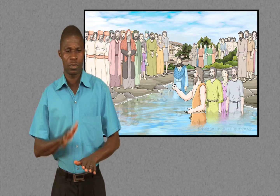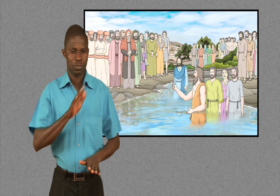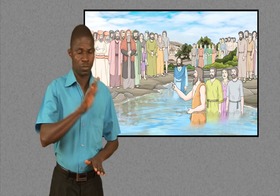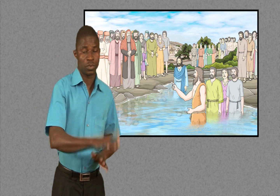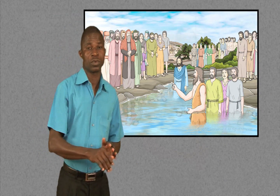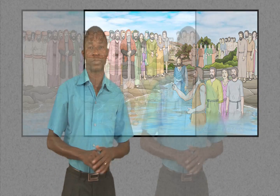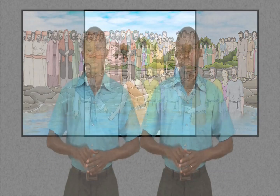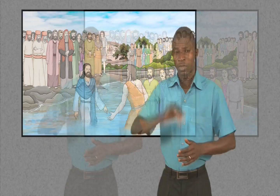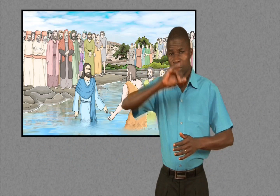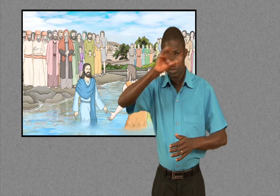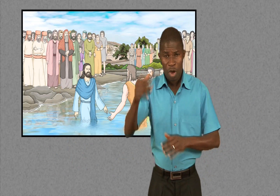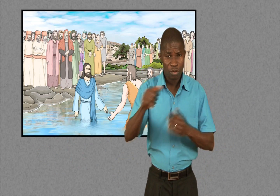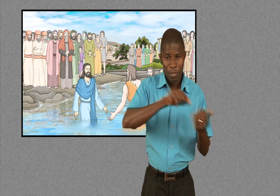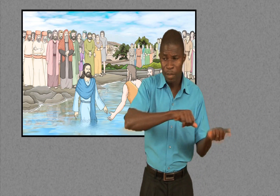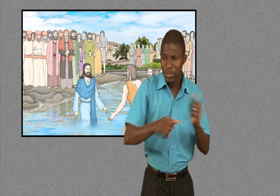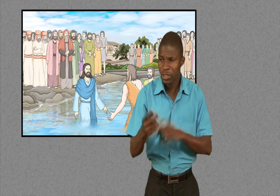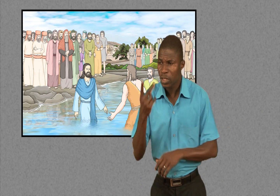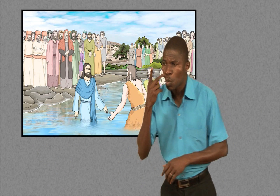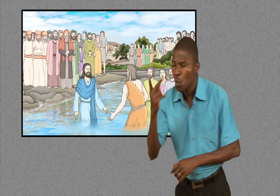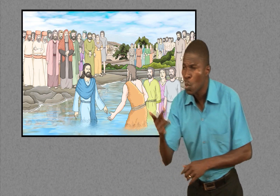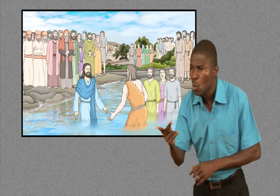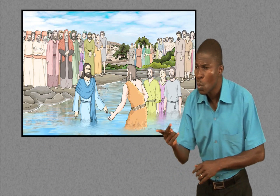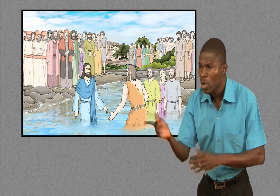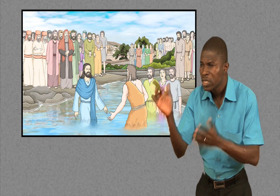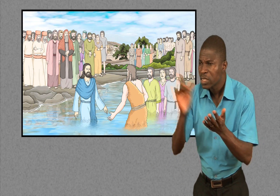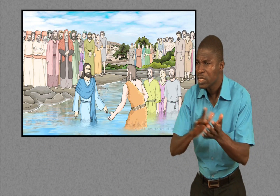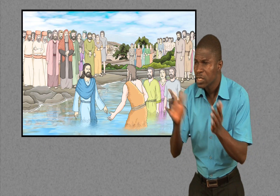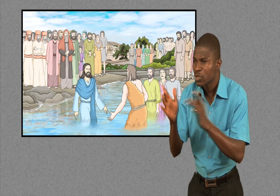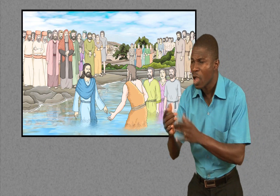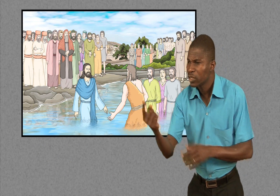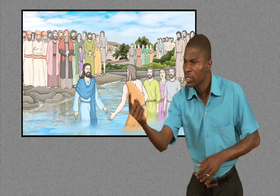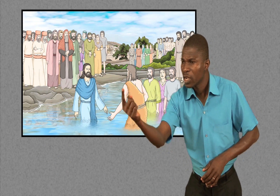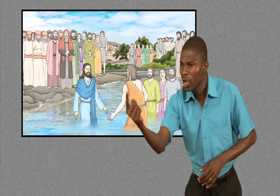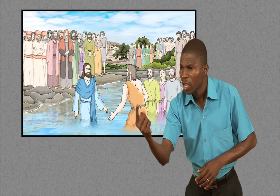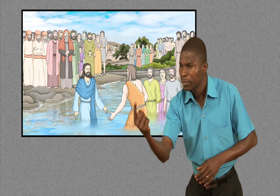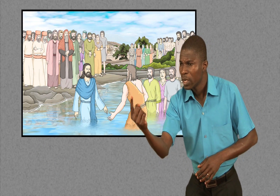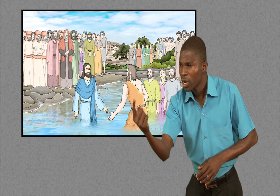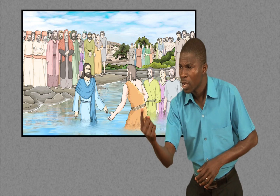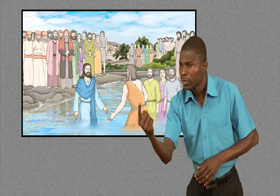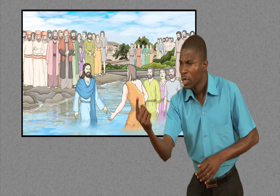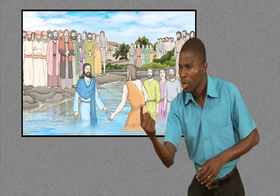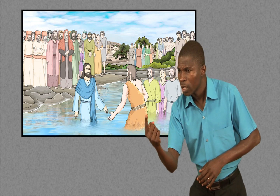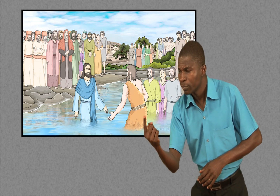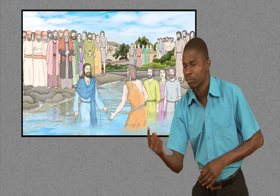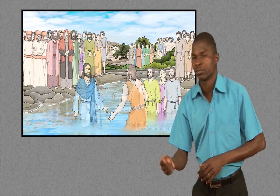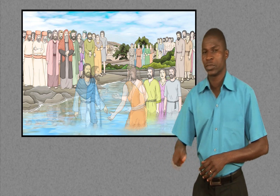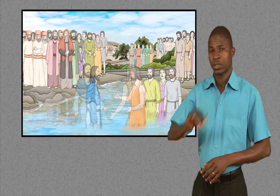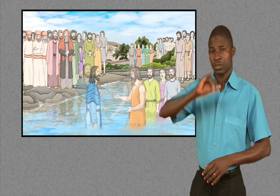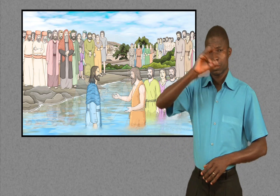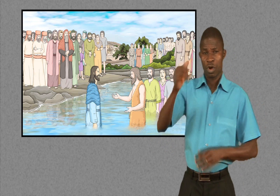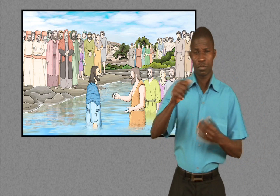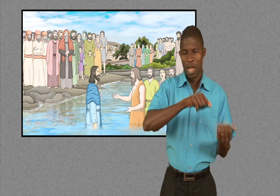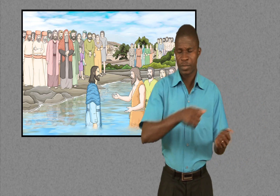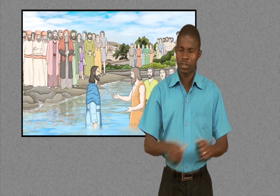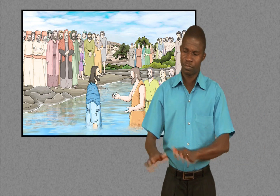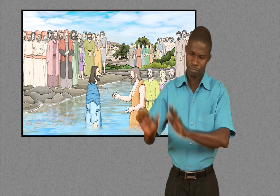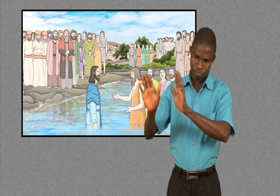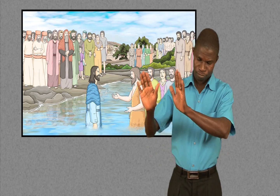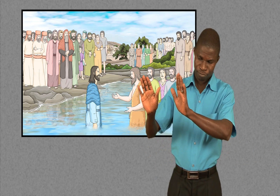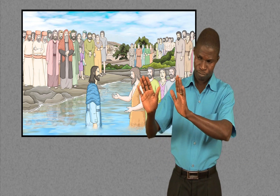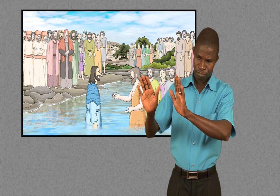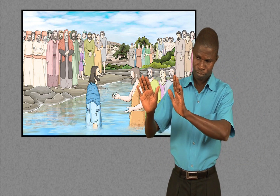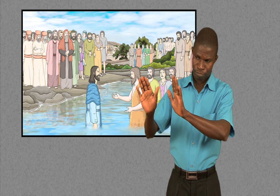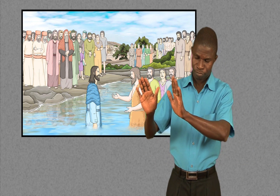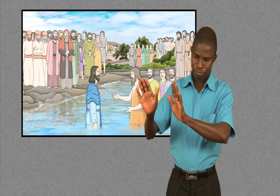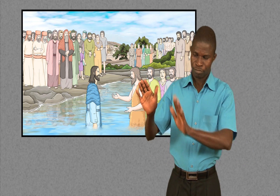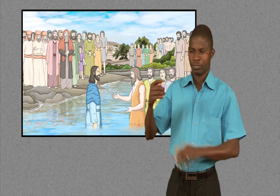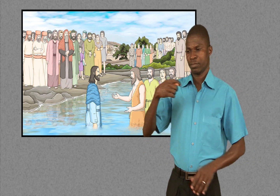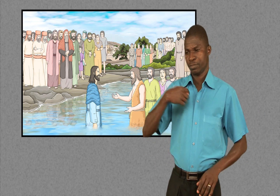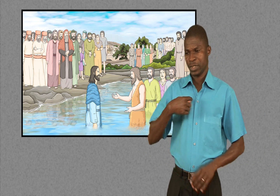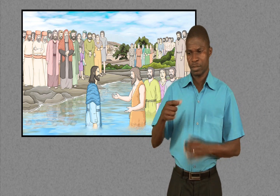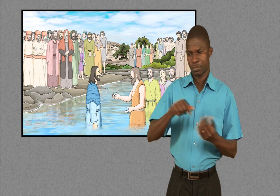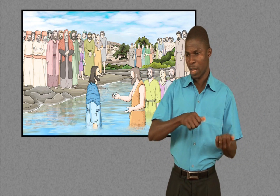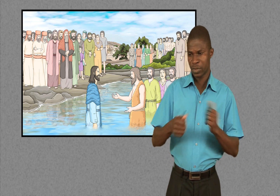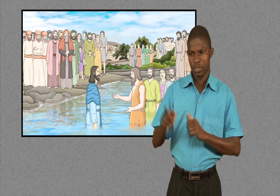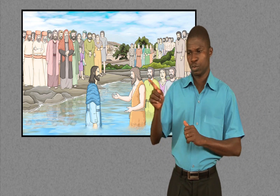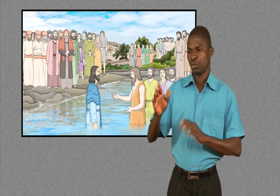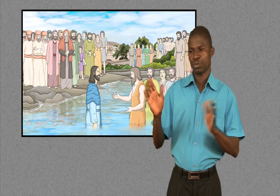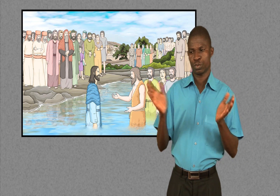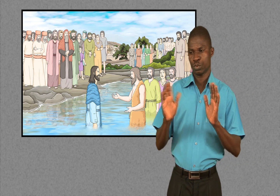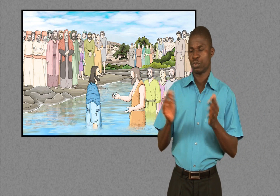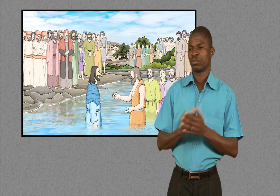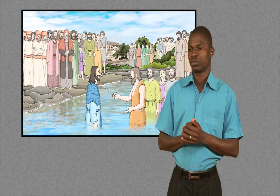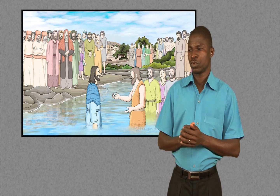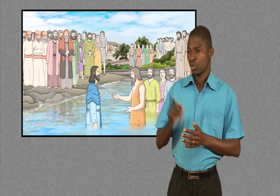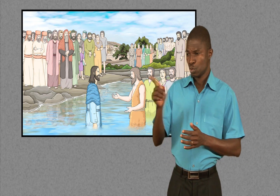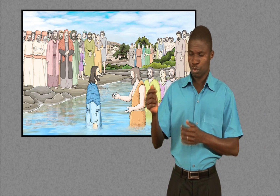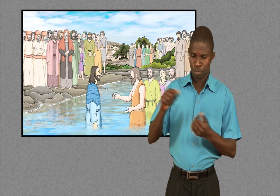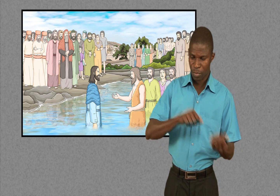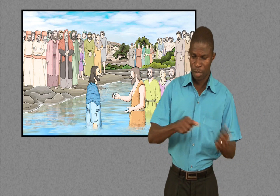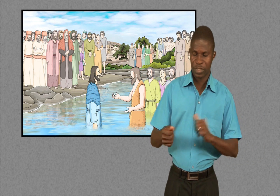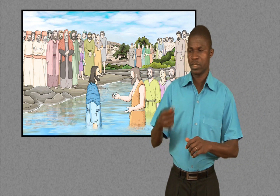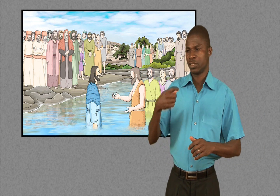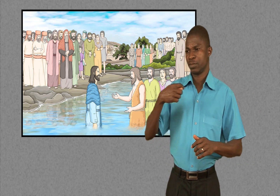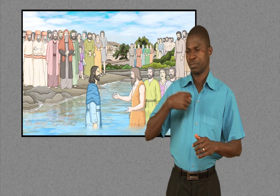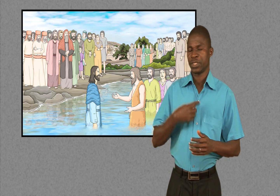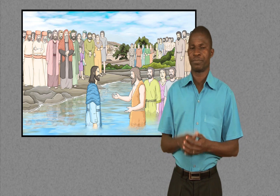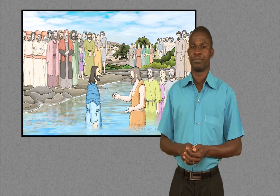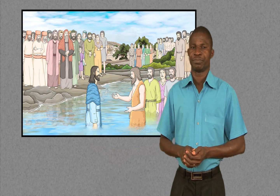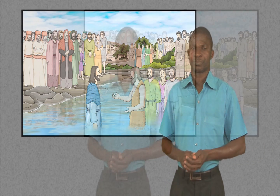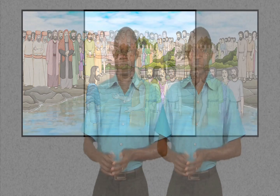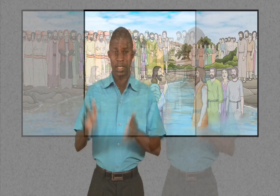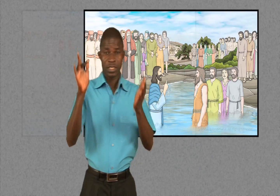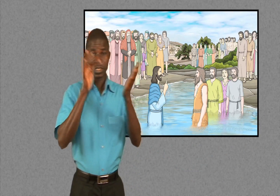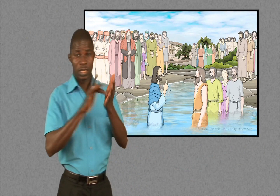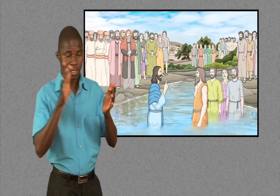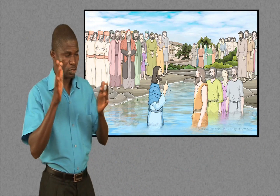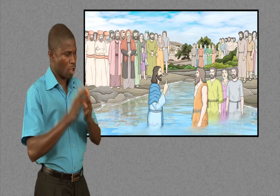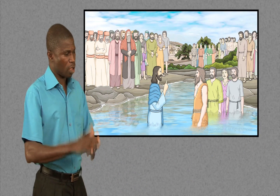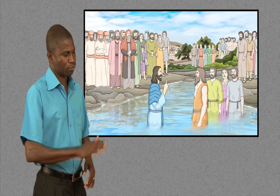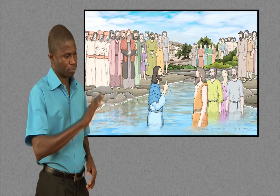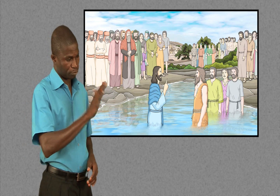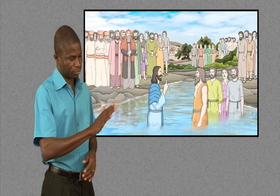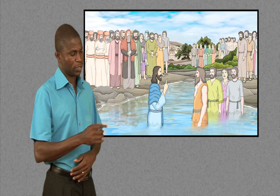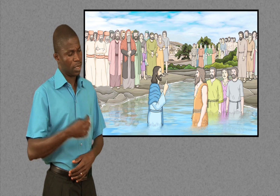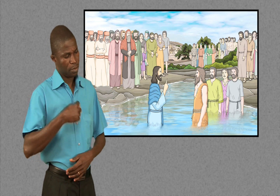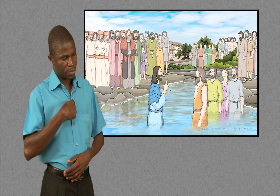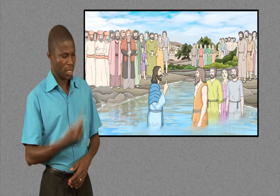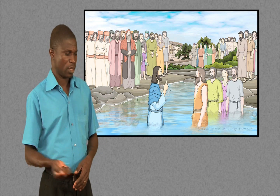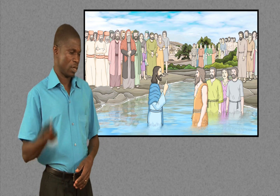But John tried to prevent Him, saying, “I need to be baptized by You, and do You come to me?”